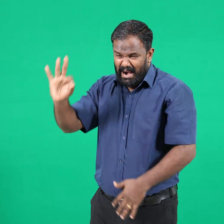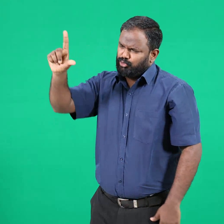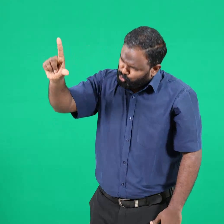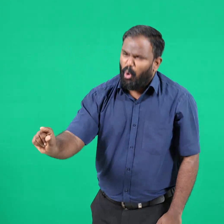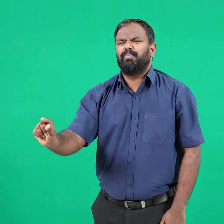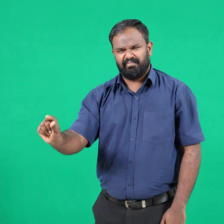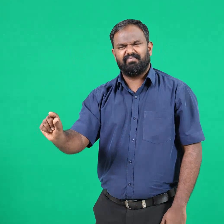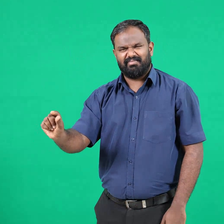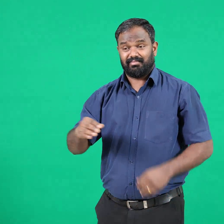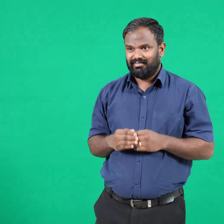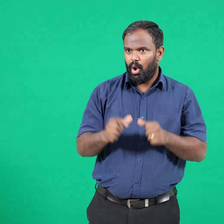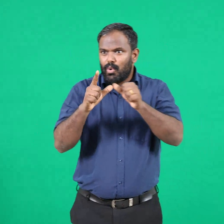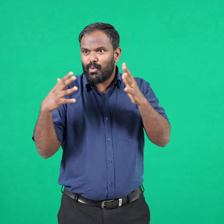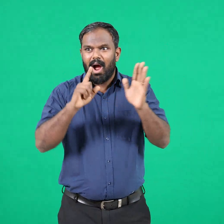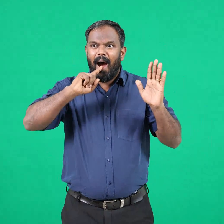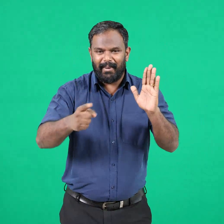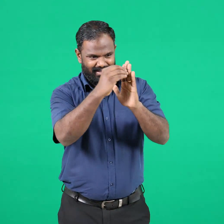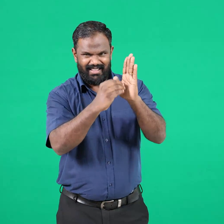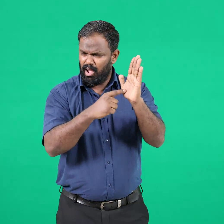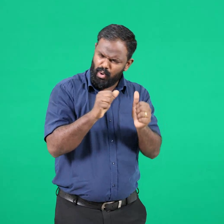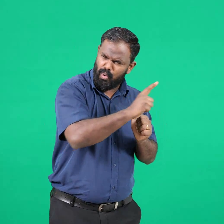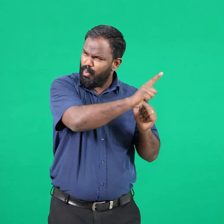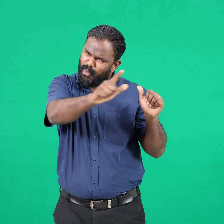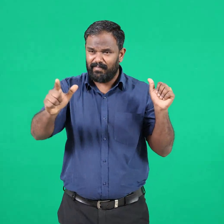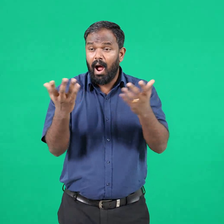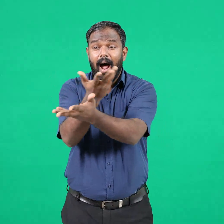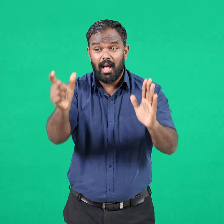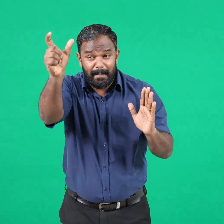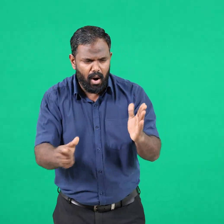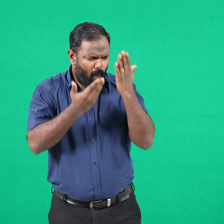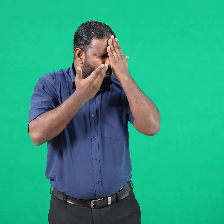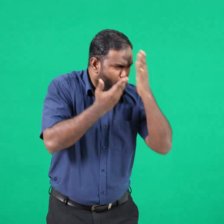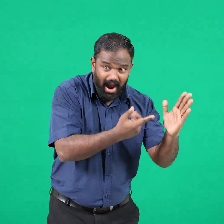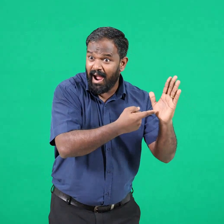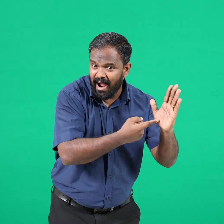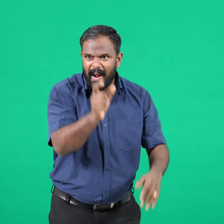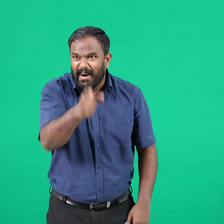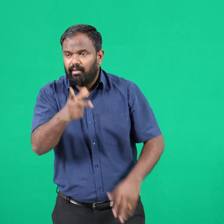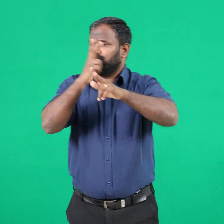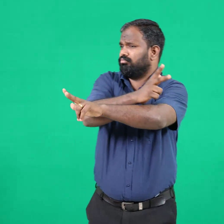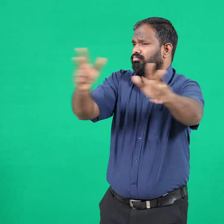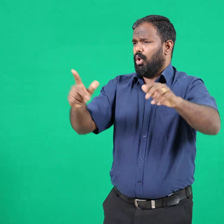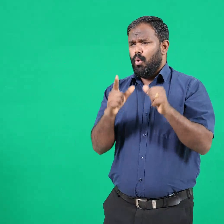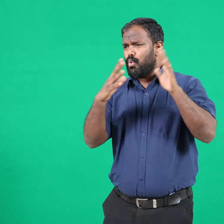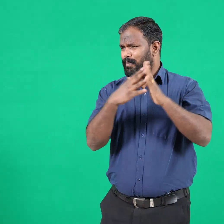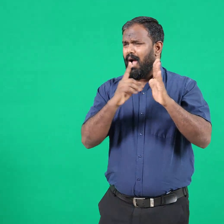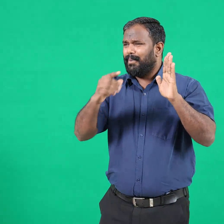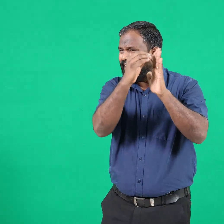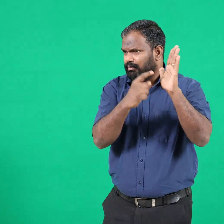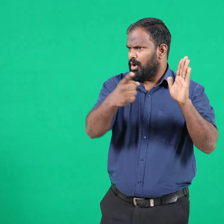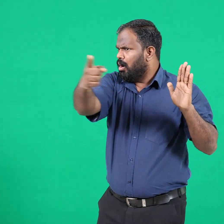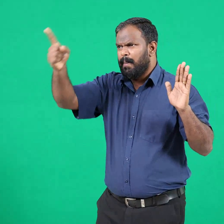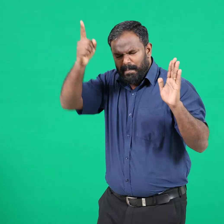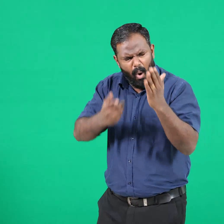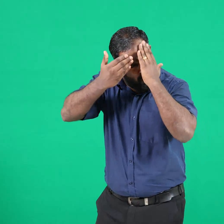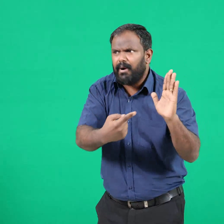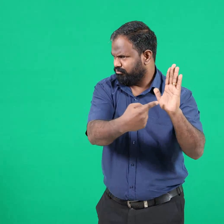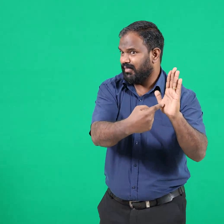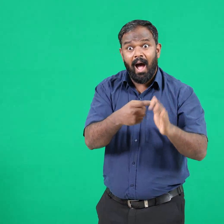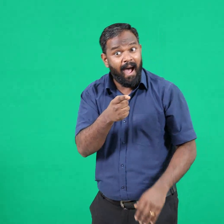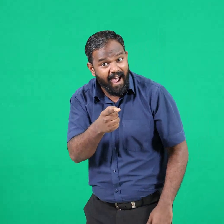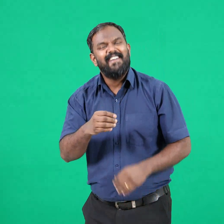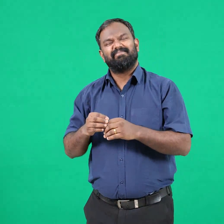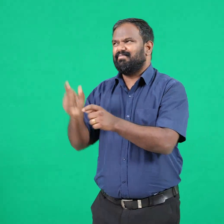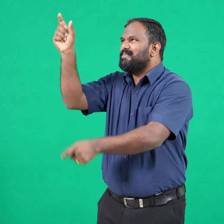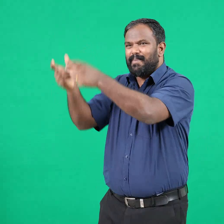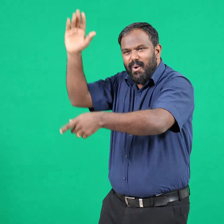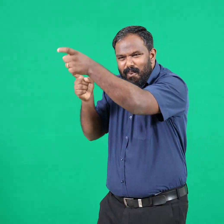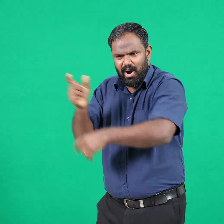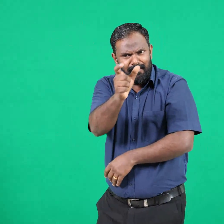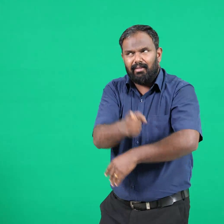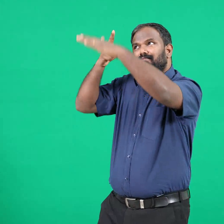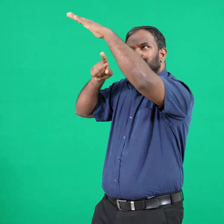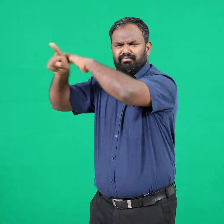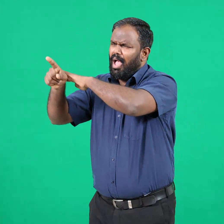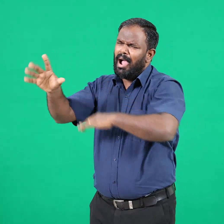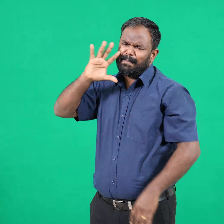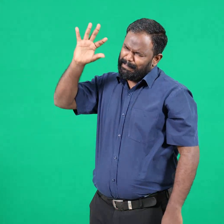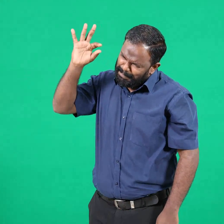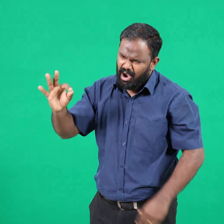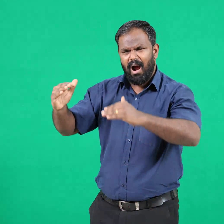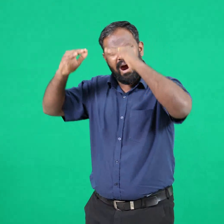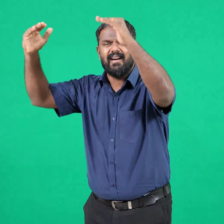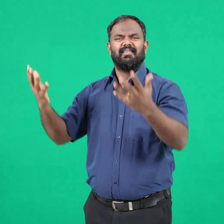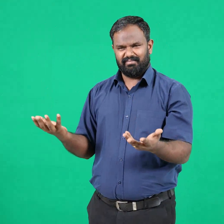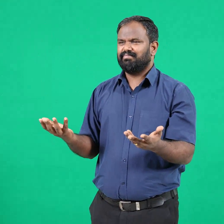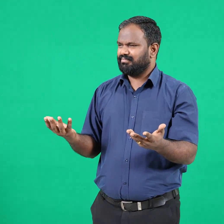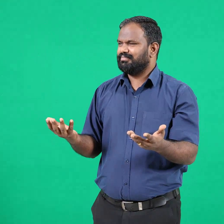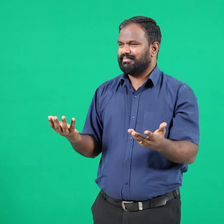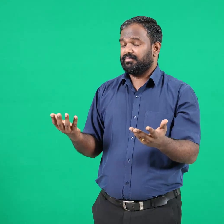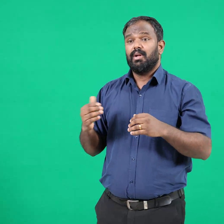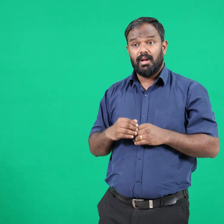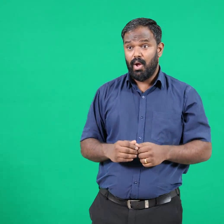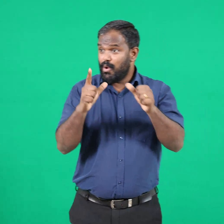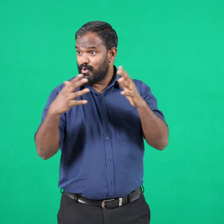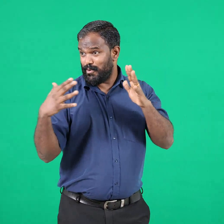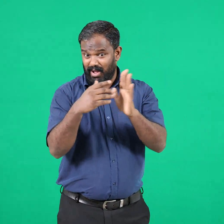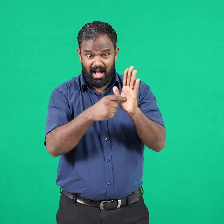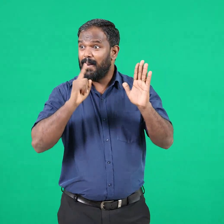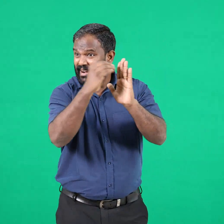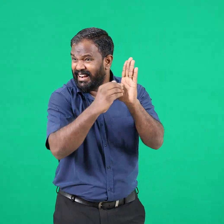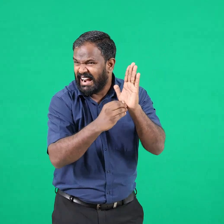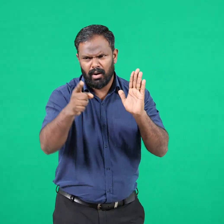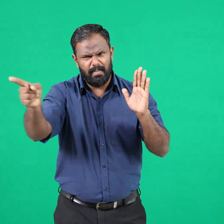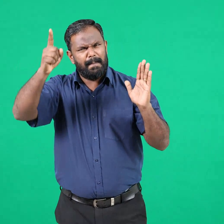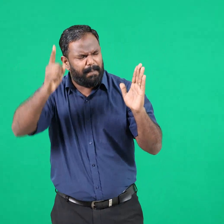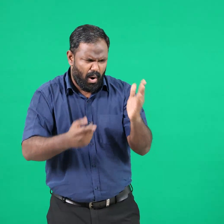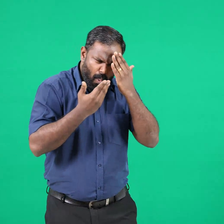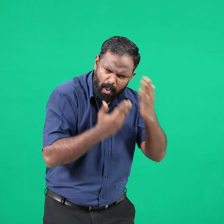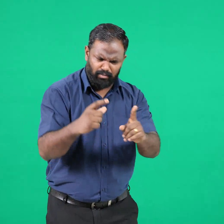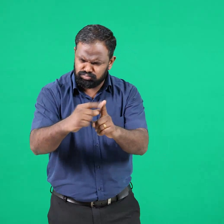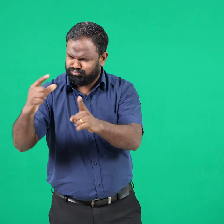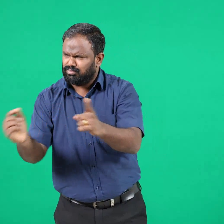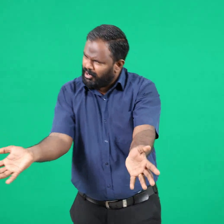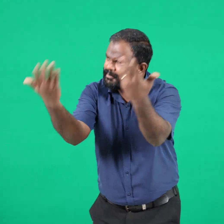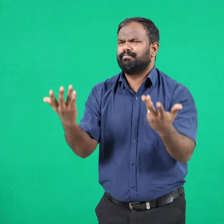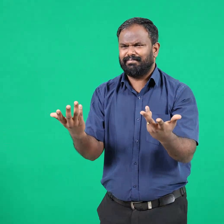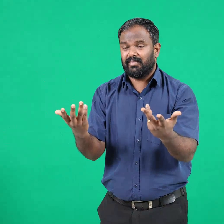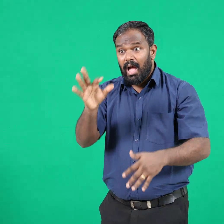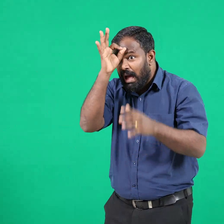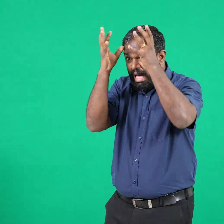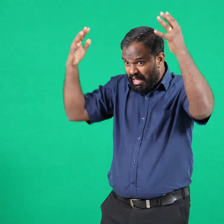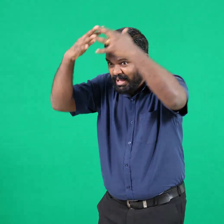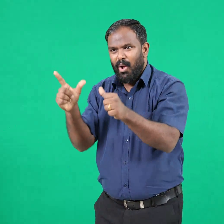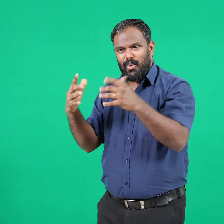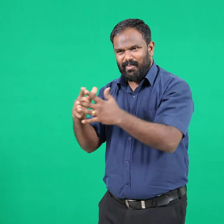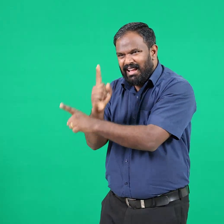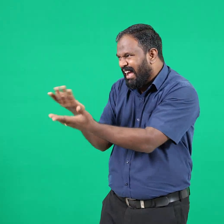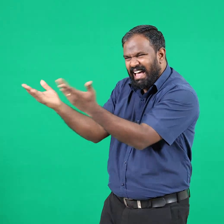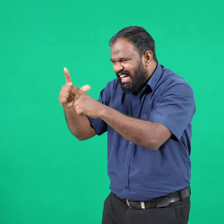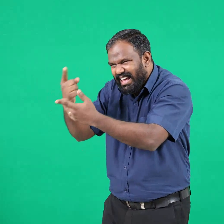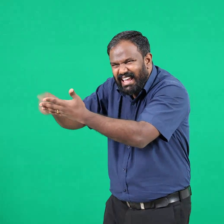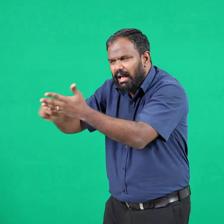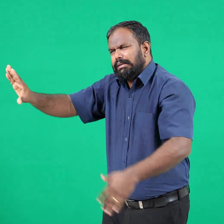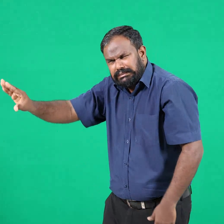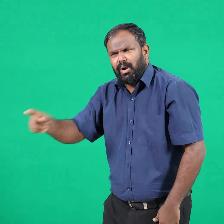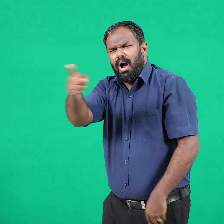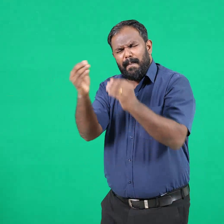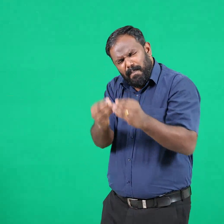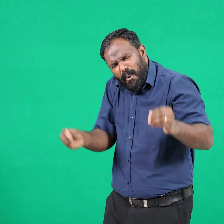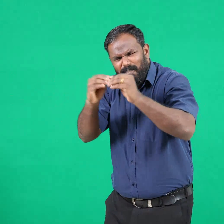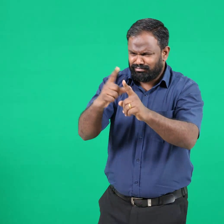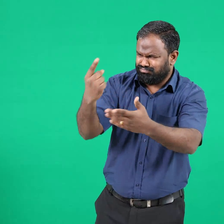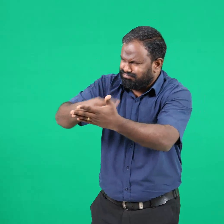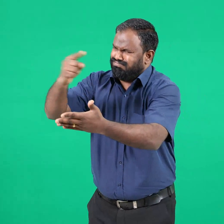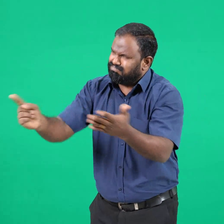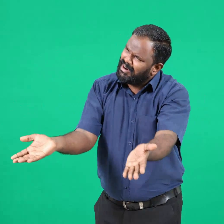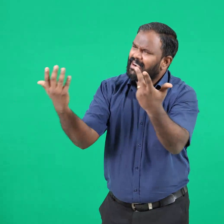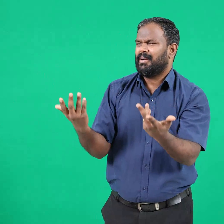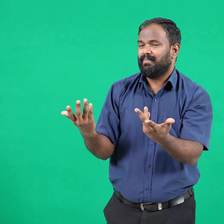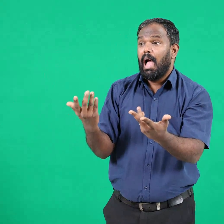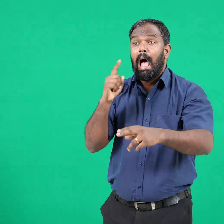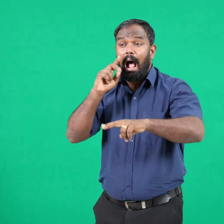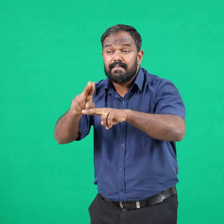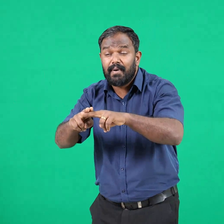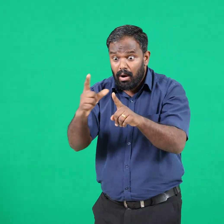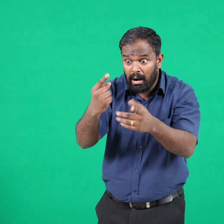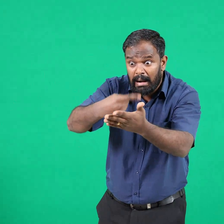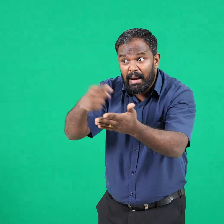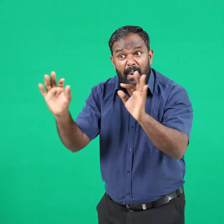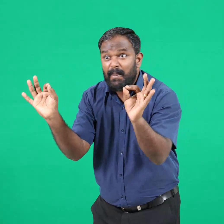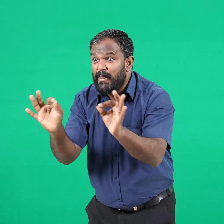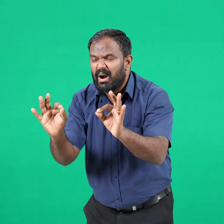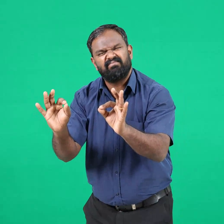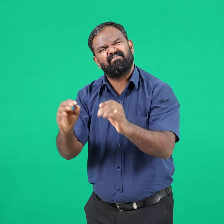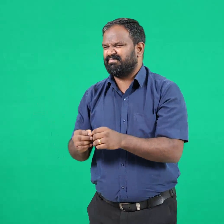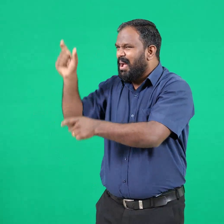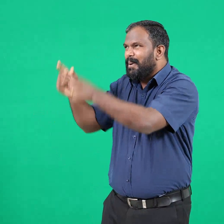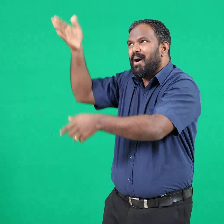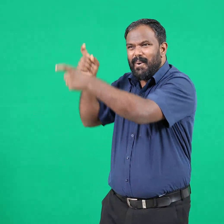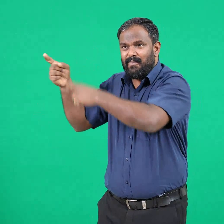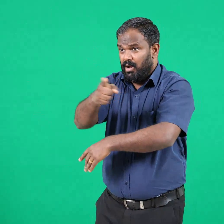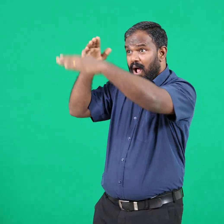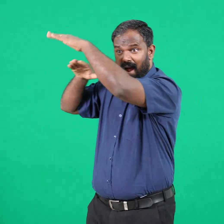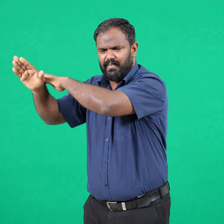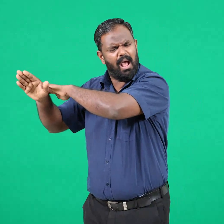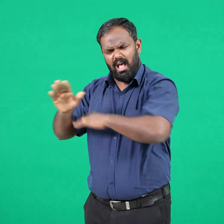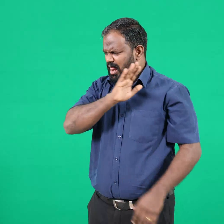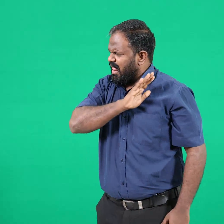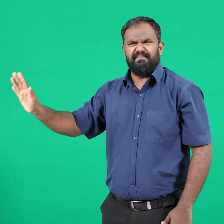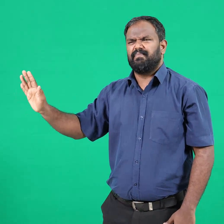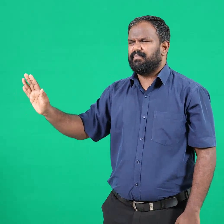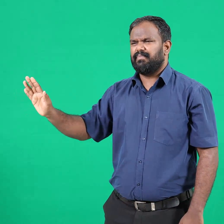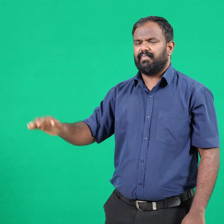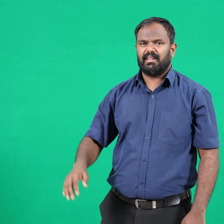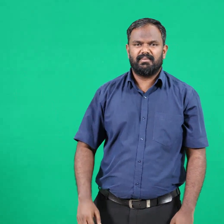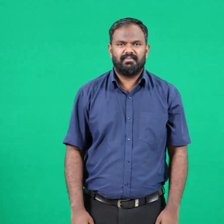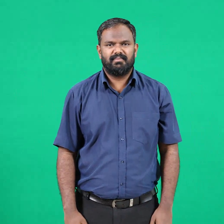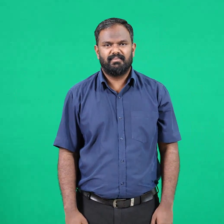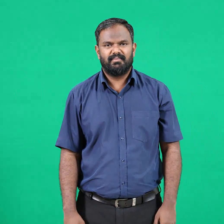but whoever practices and teaches them will be called great in the kingdom of heaven. For I tell you that unless your righteousness exceeds that of the scribes and Pharisees, you will never enter the kingdom of heaven.